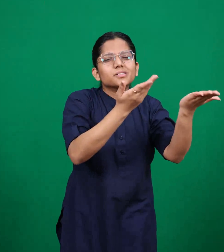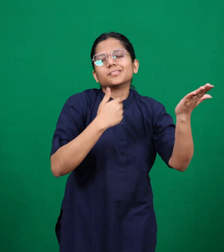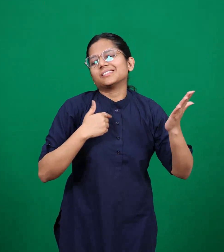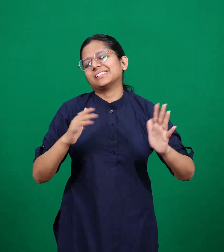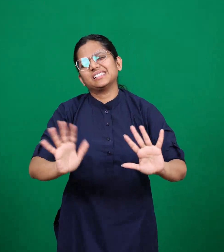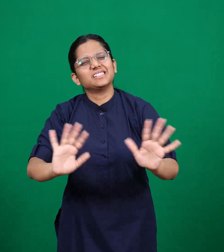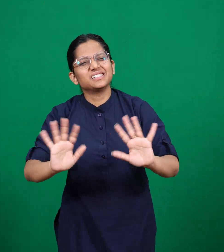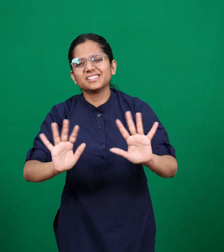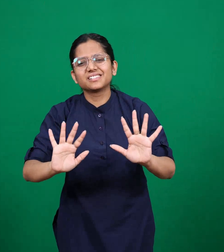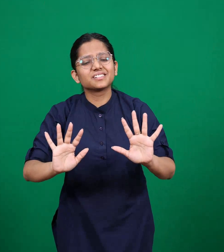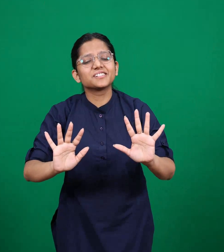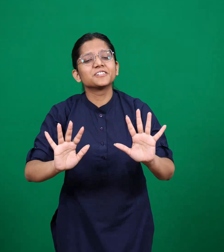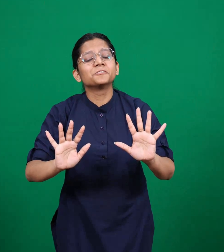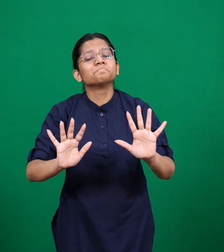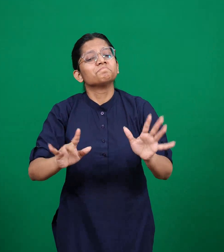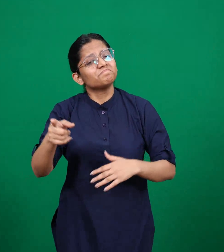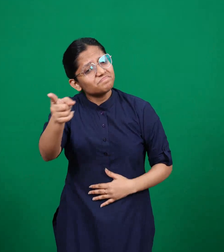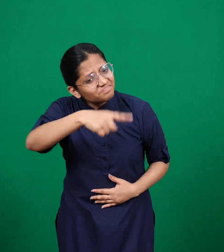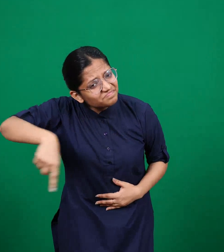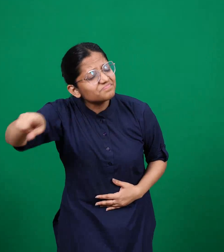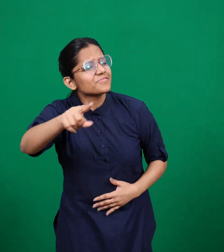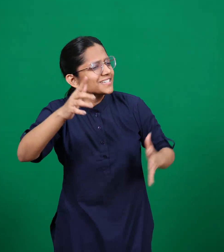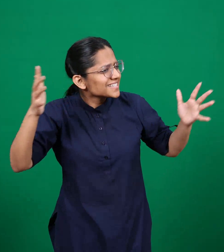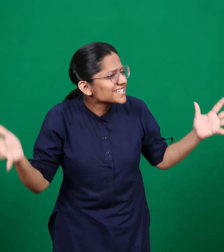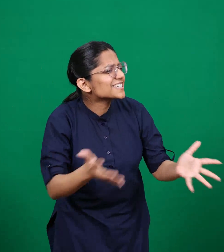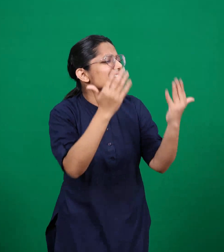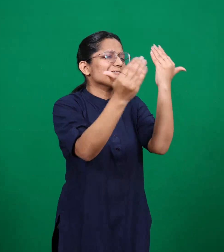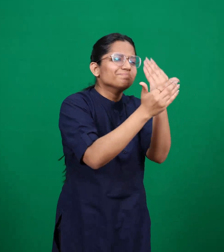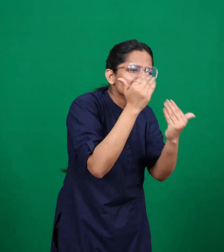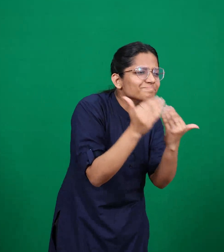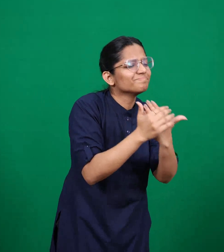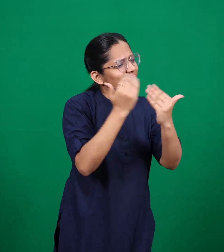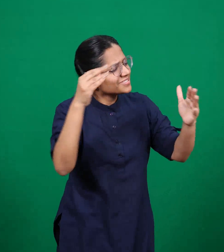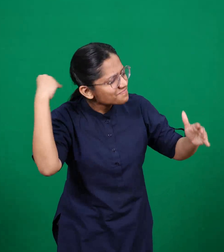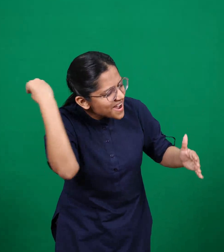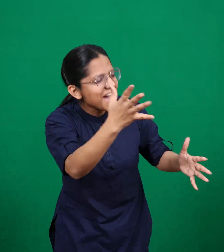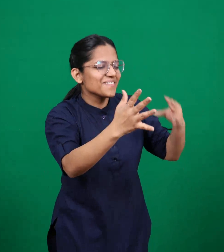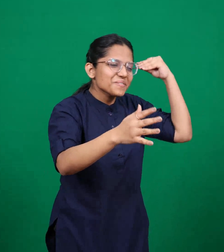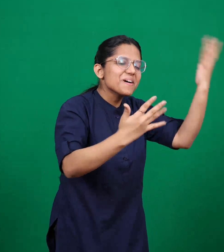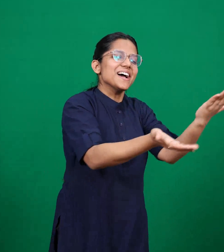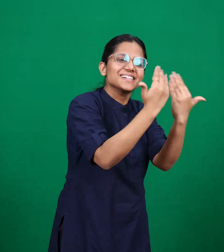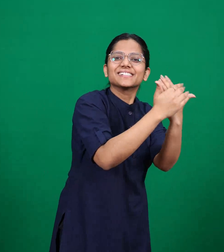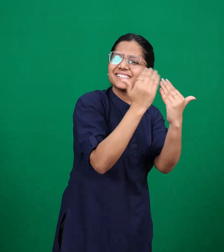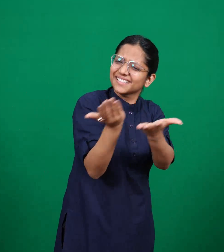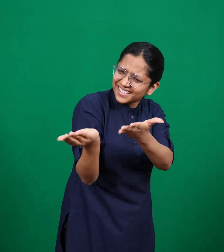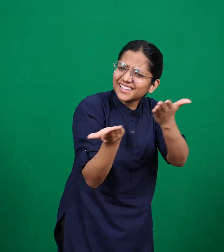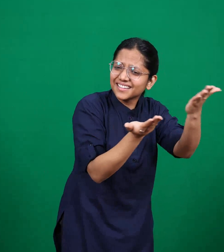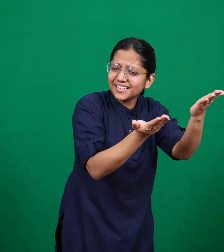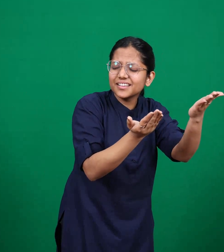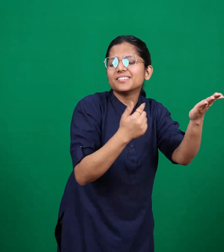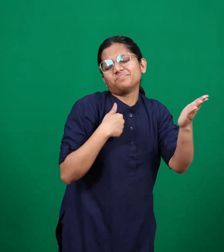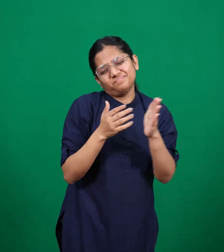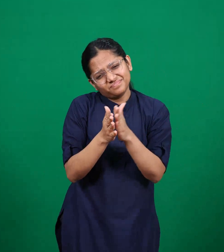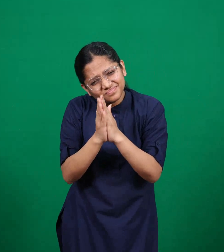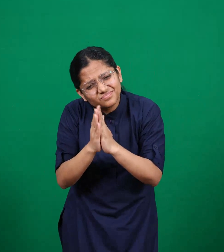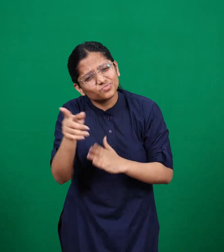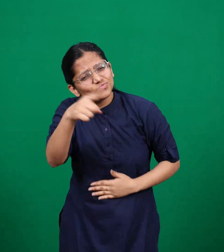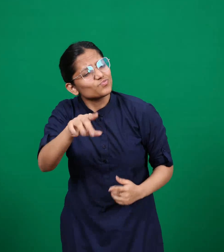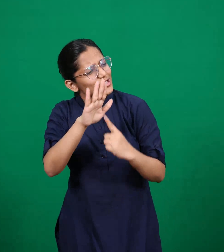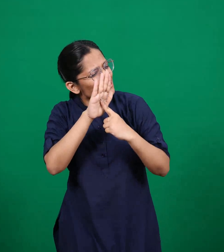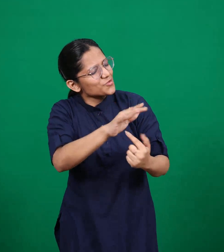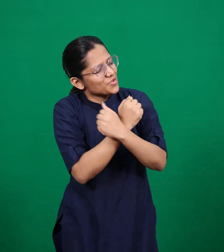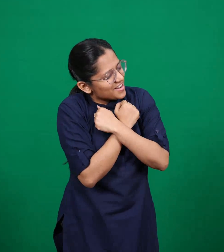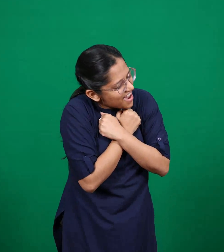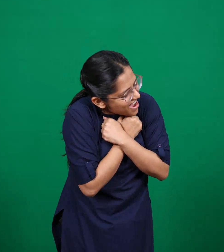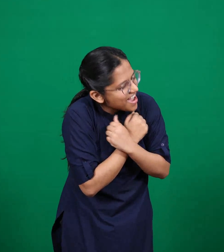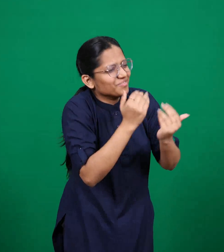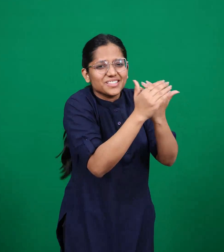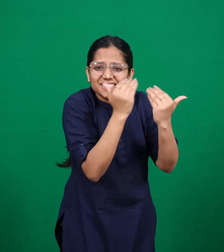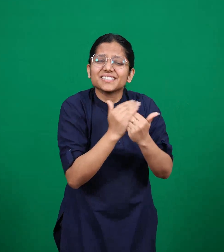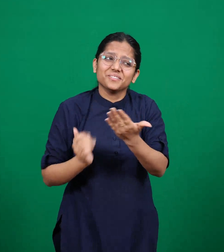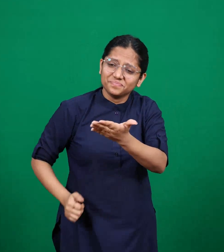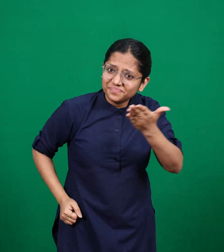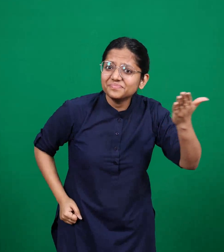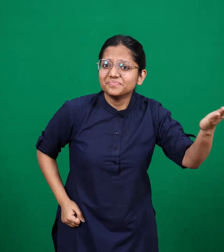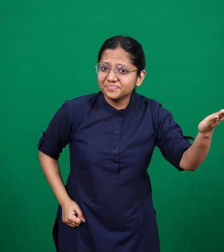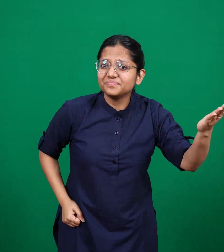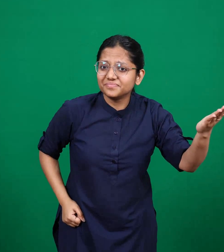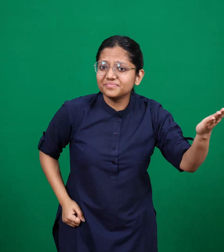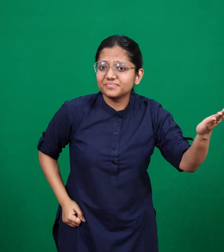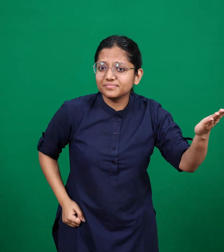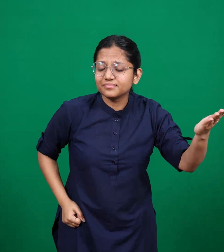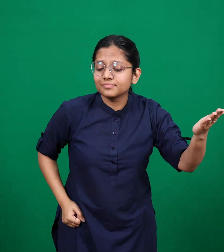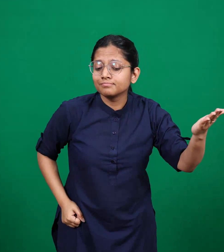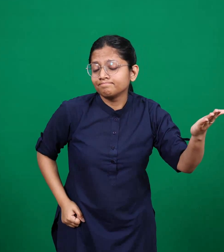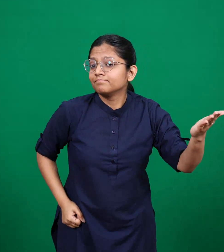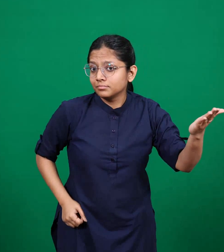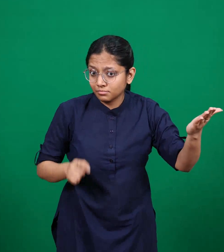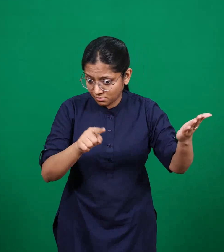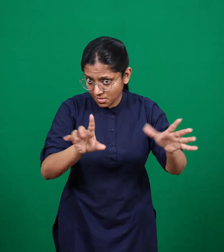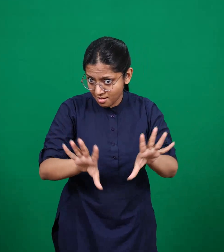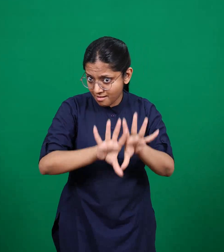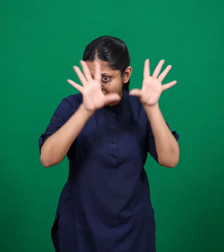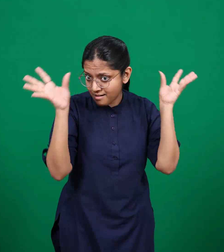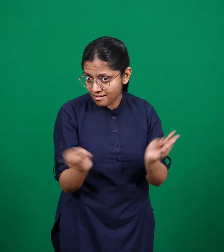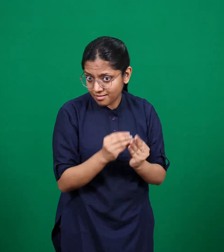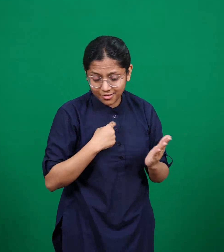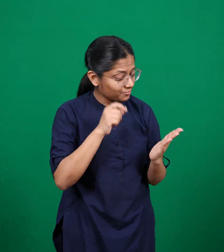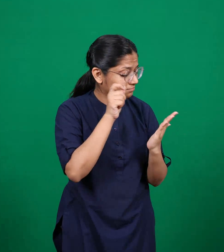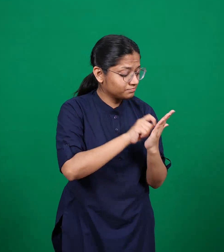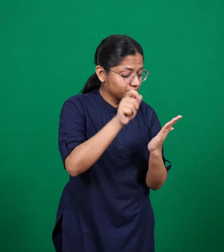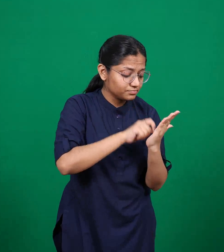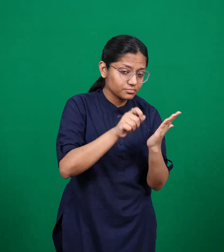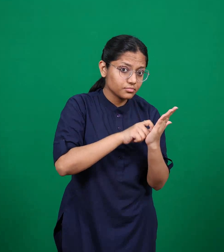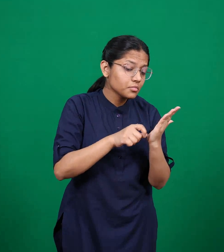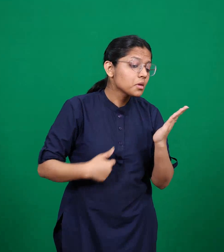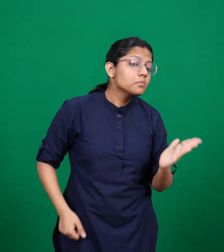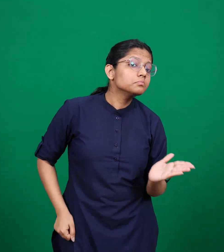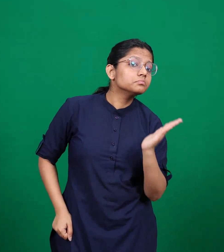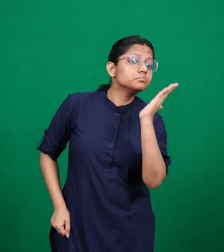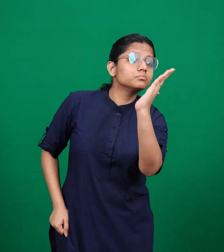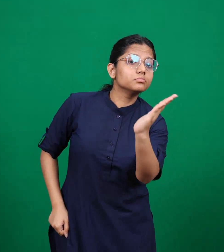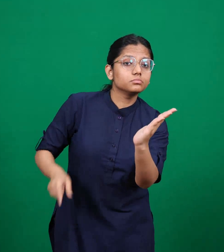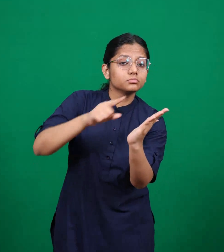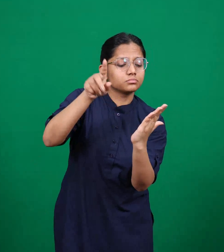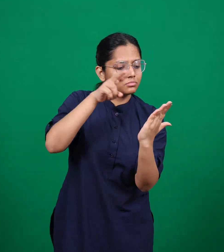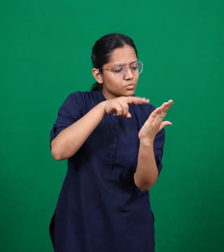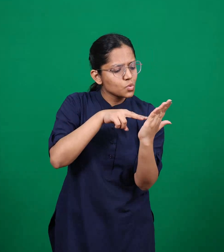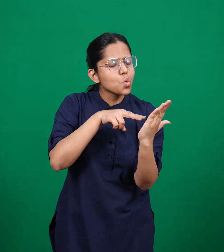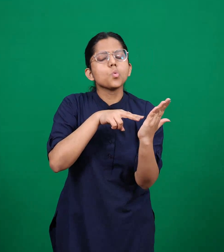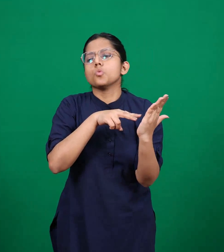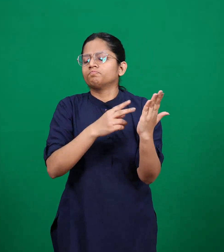Therefore I urge you to reaffirm your love for him.